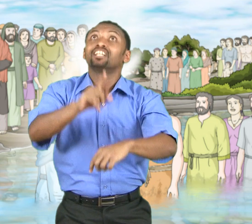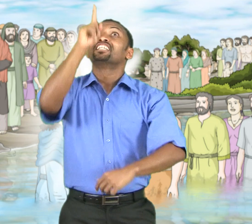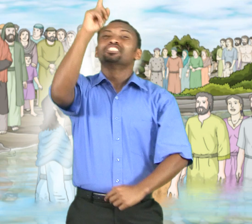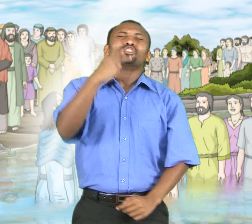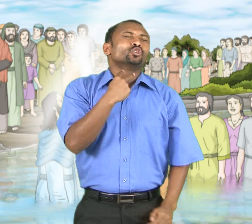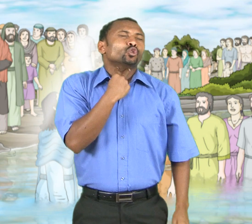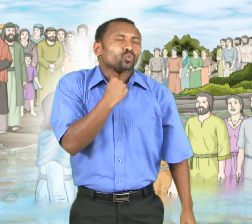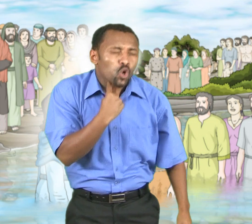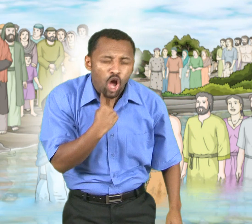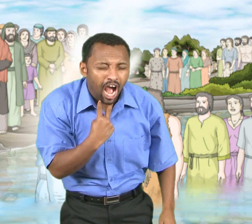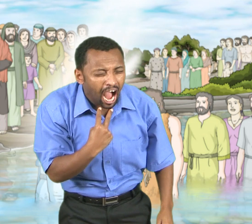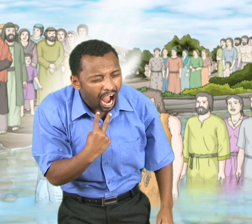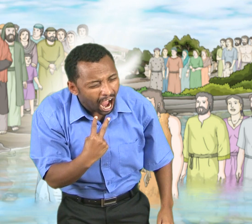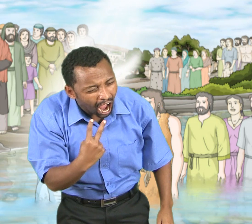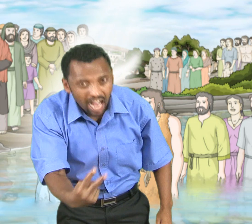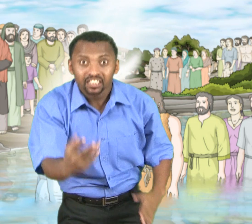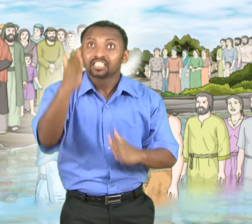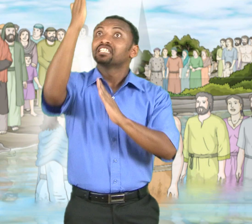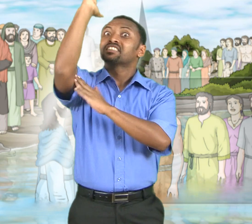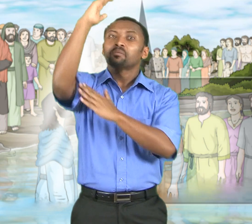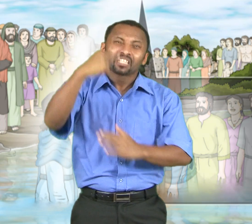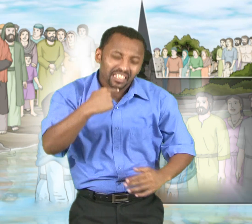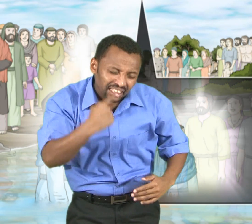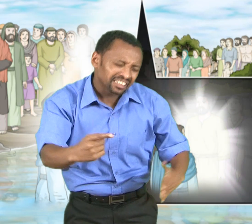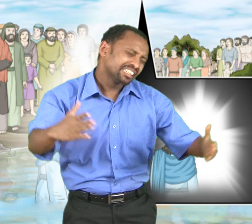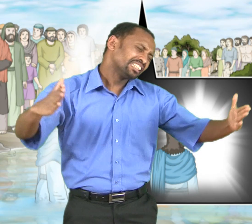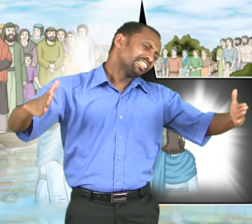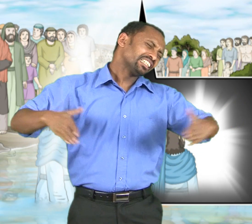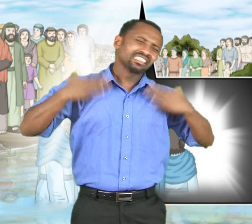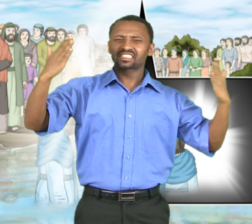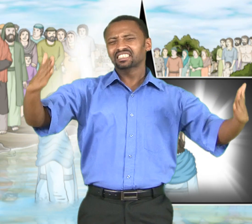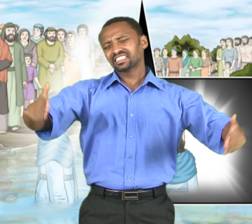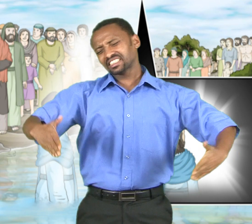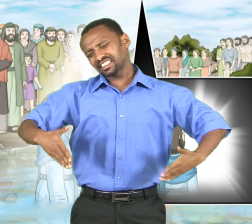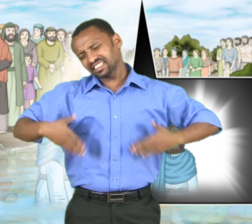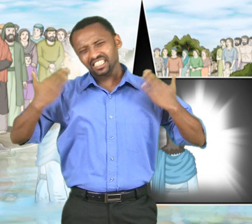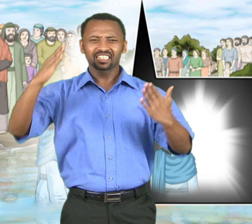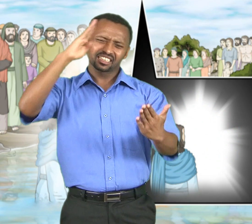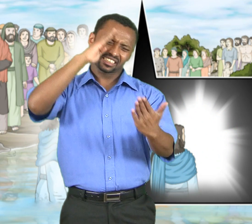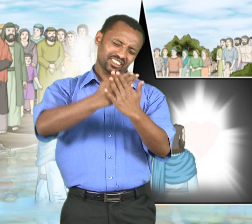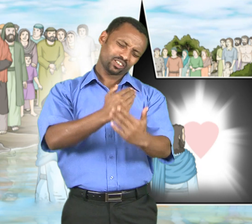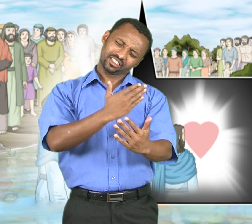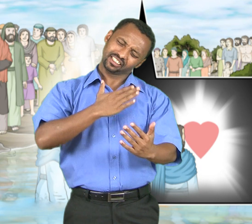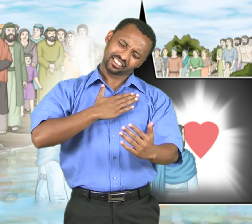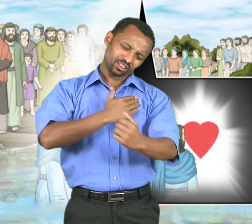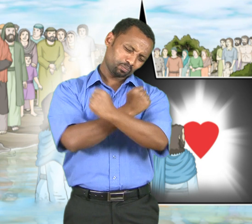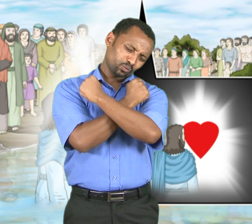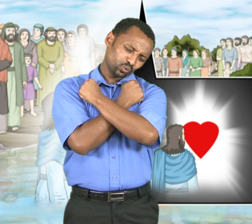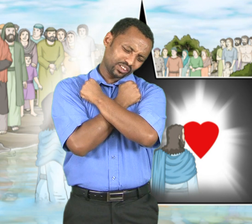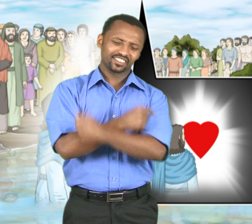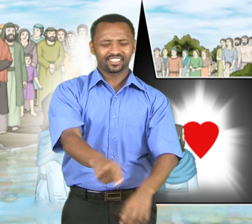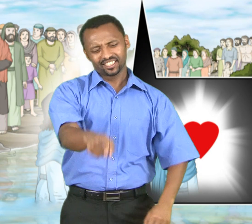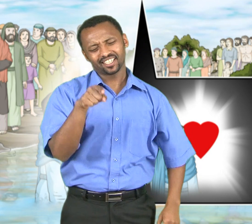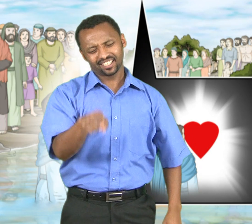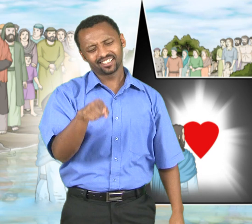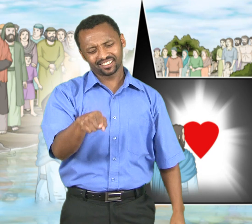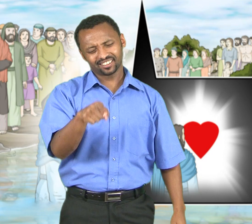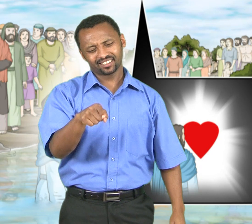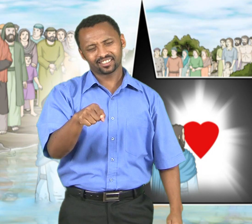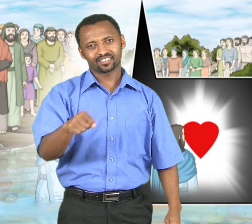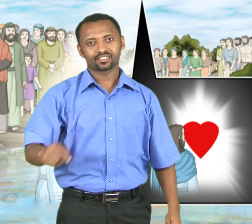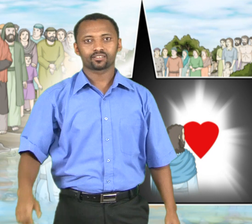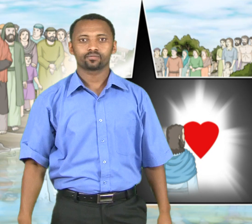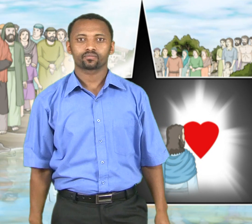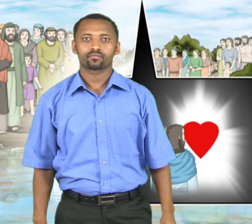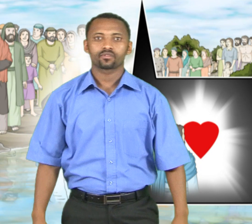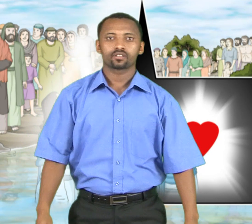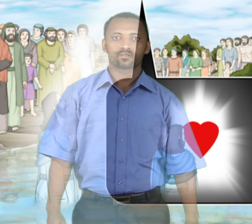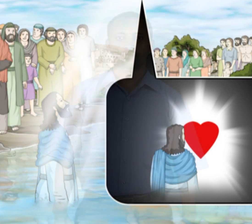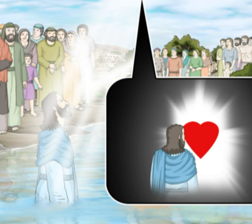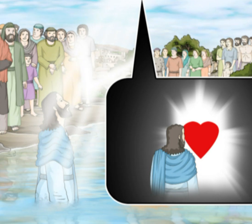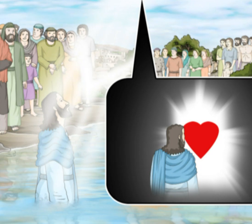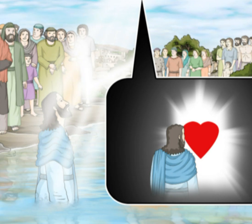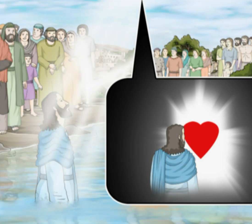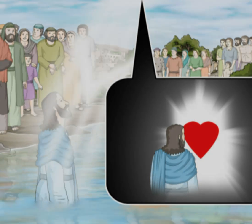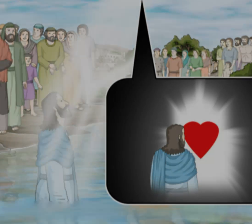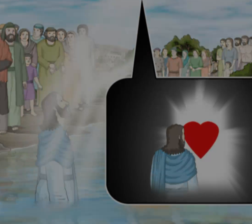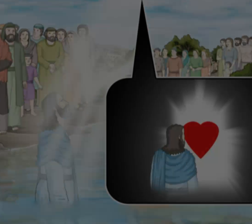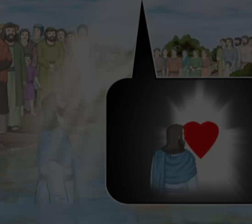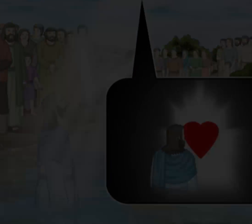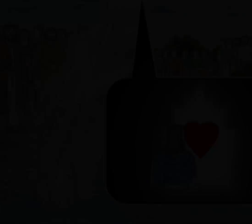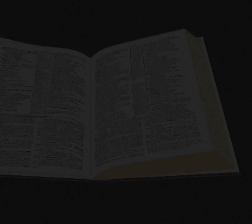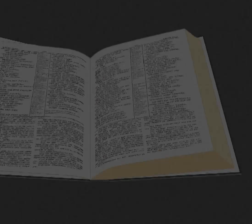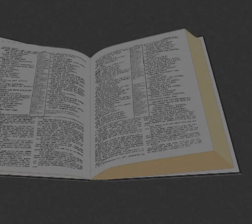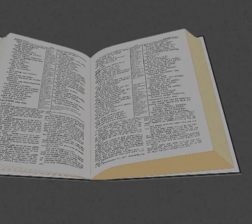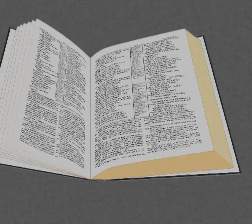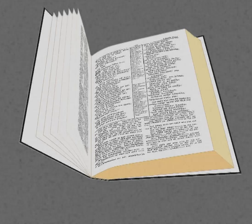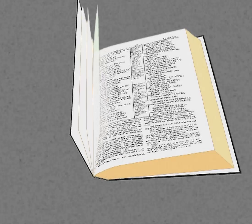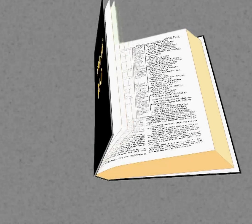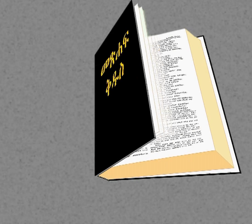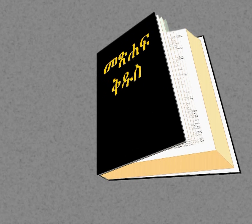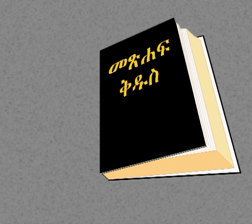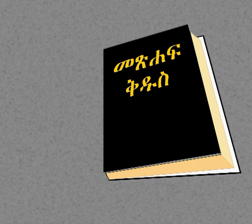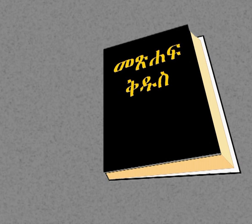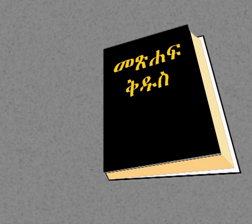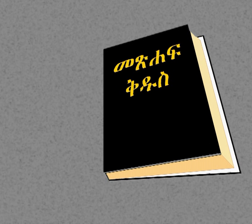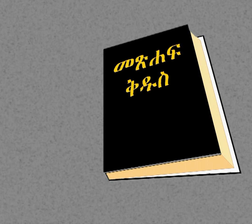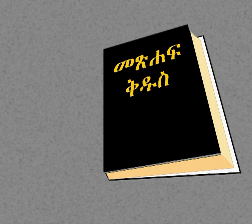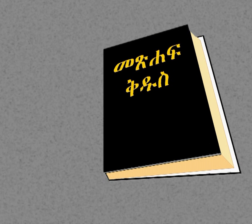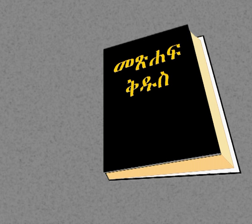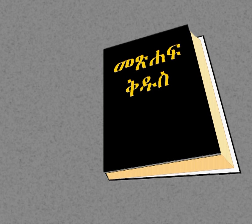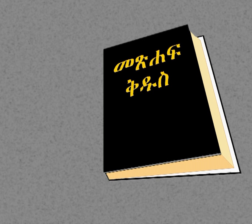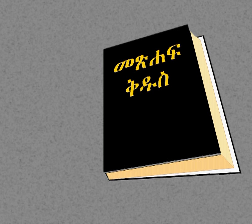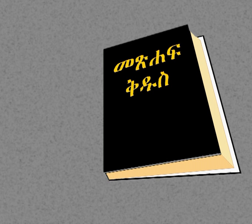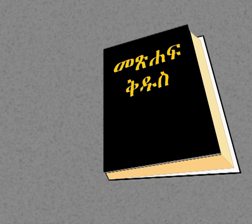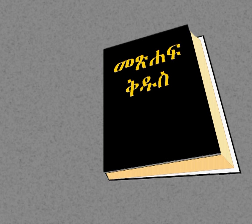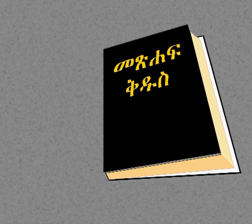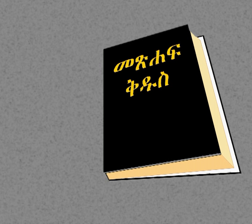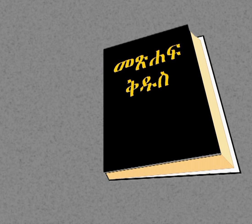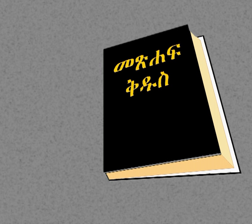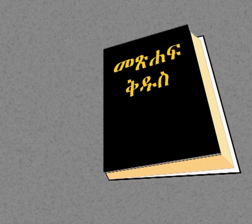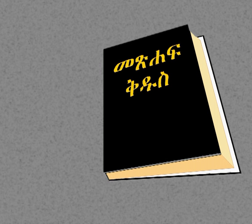And a voice from heaven said, “This is My beloved Son, in whom I am well pleased!”